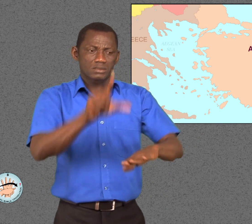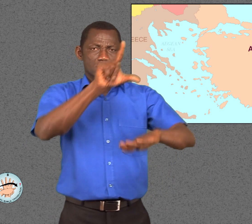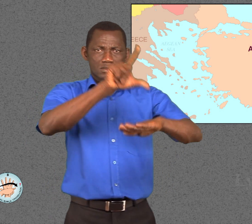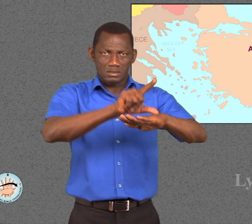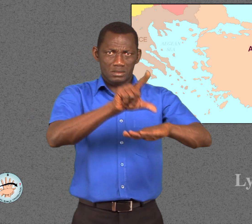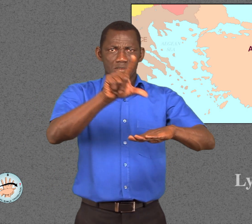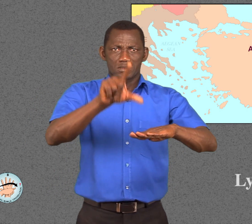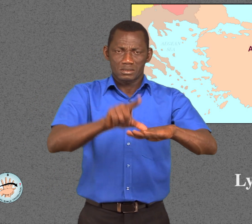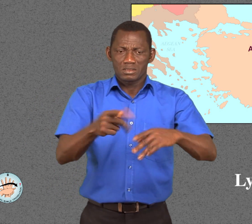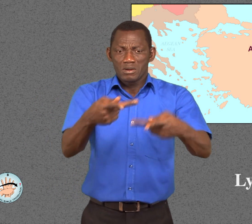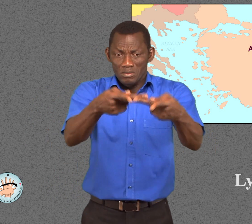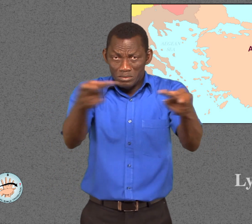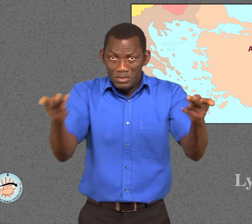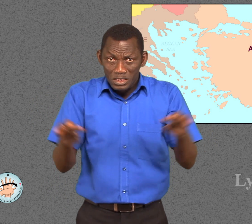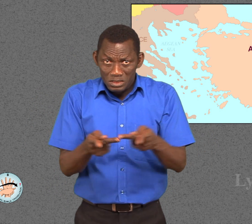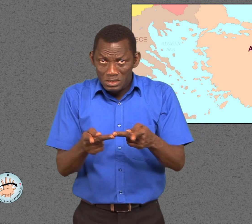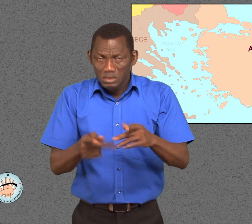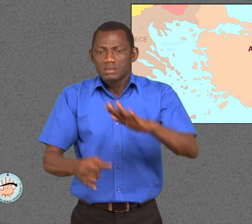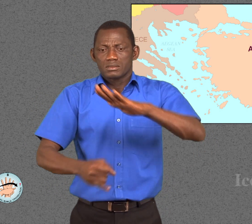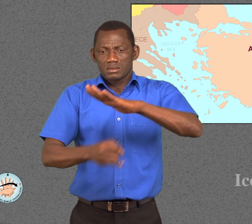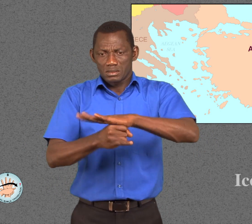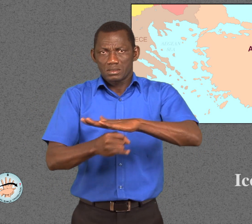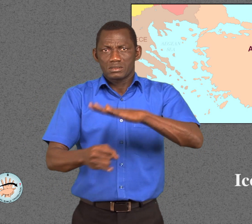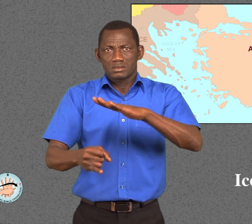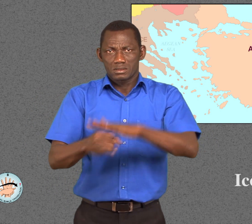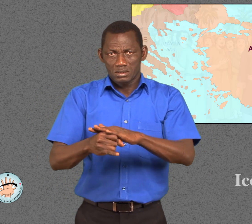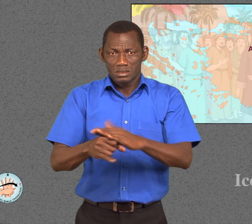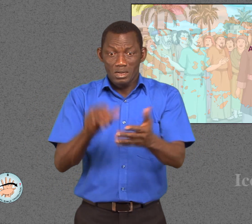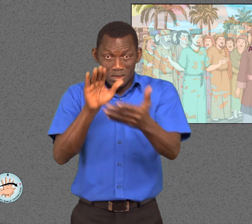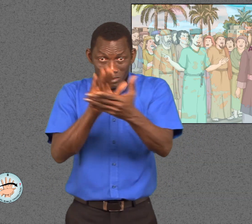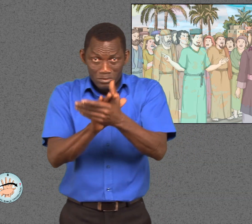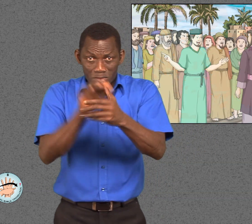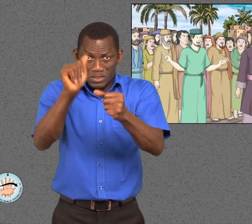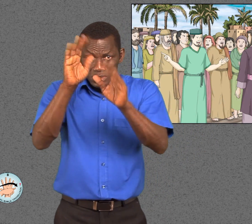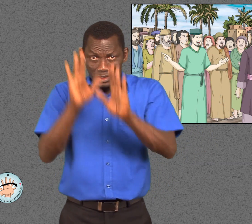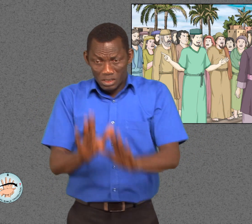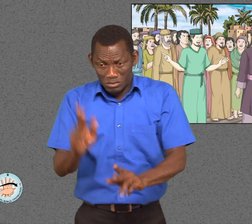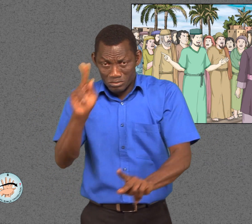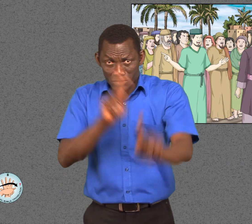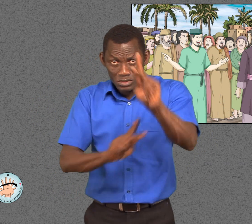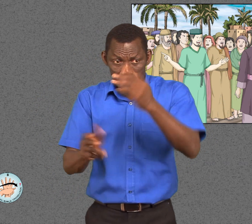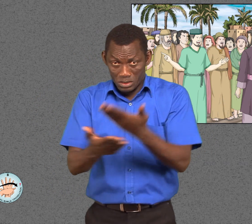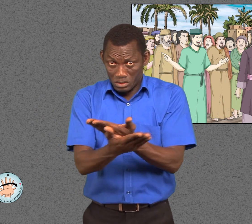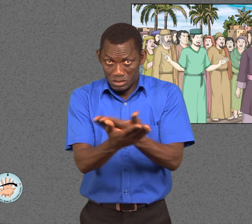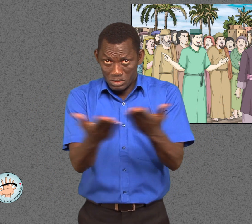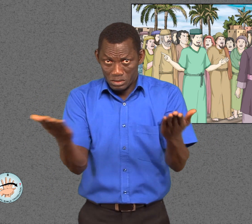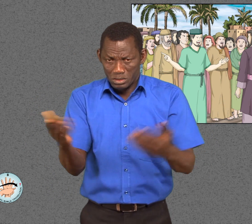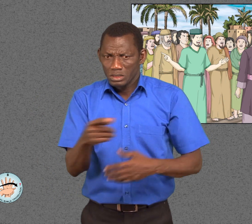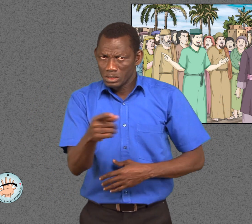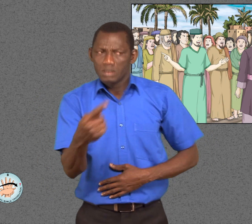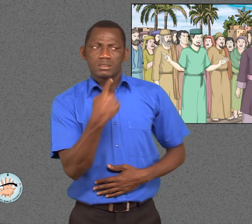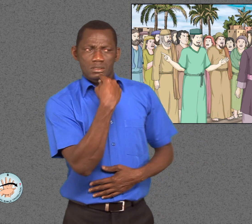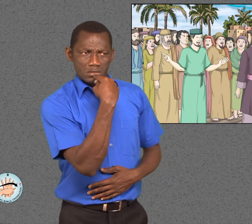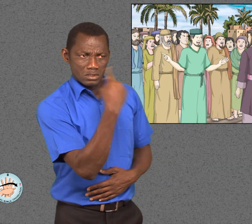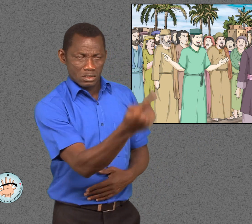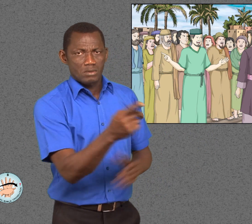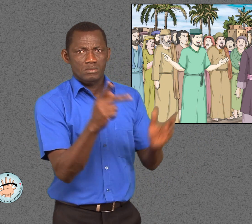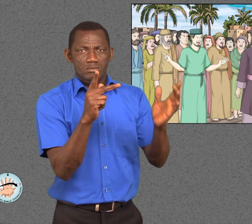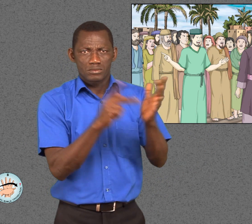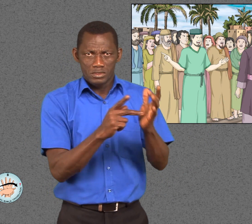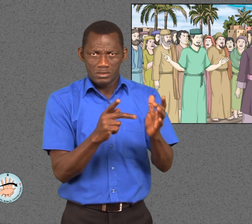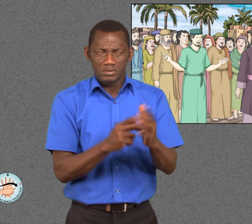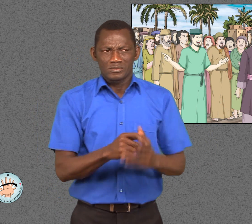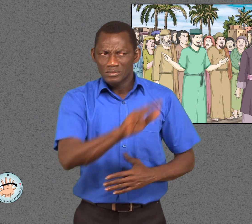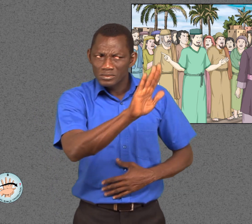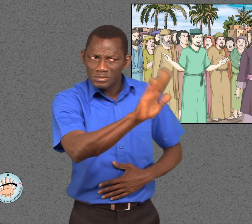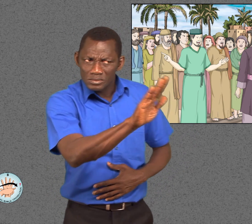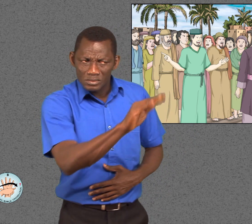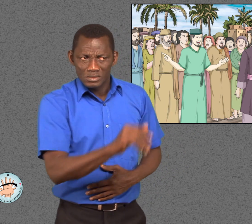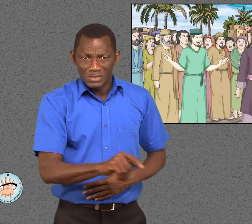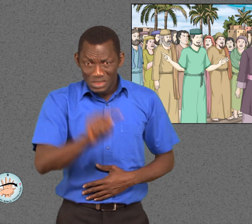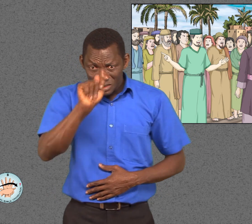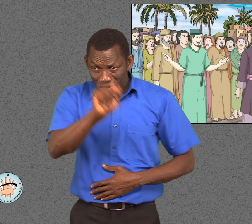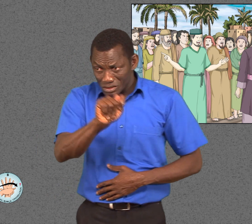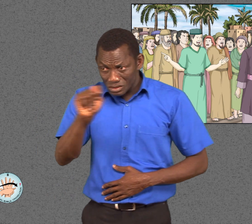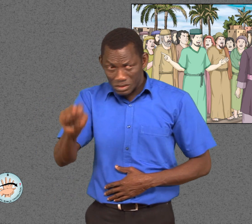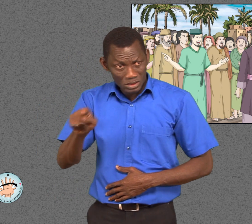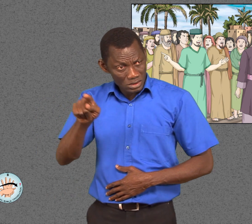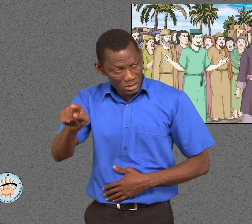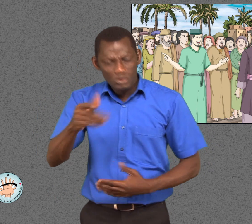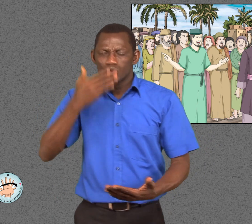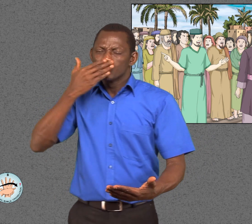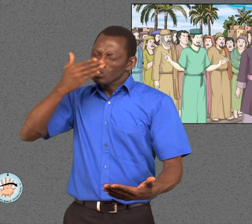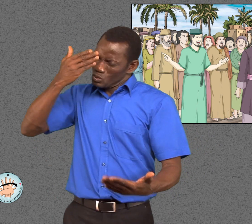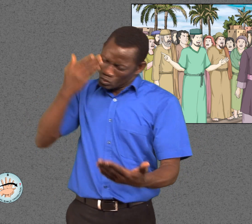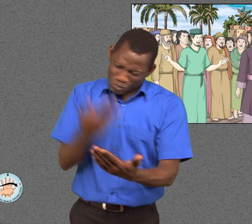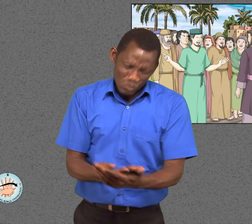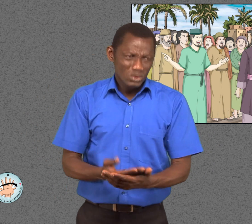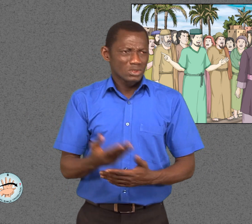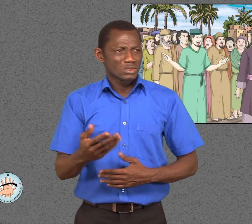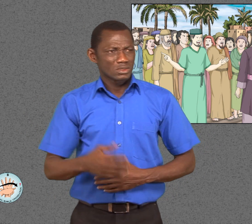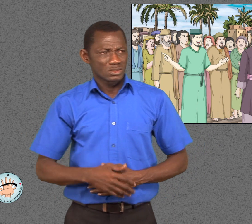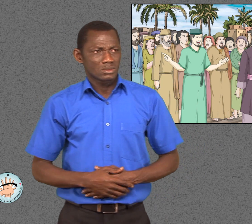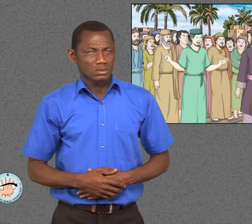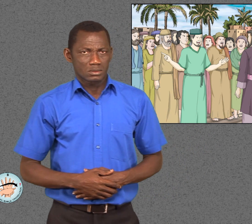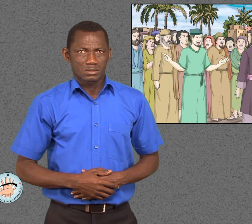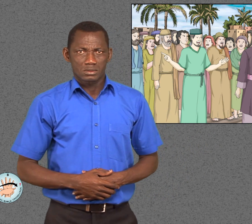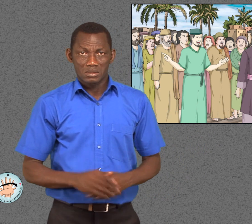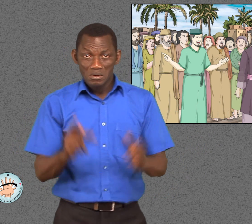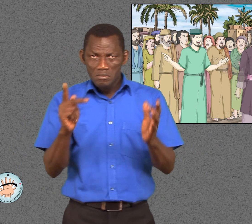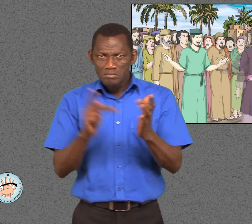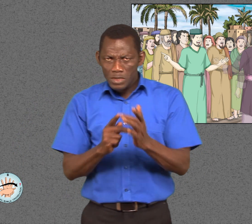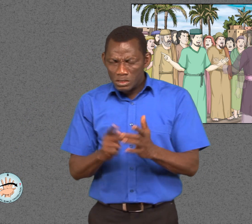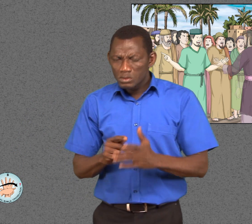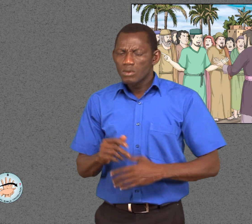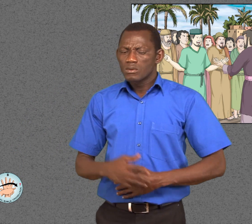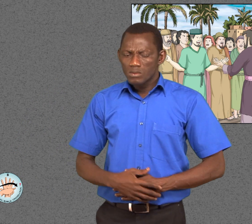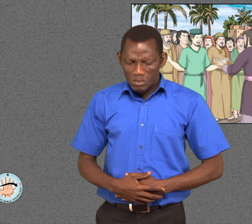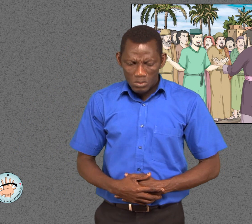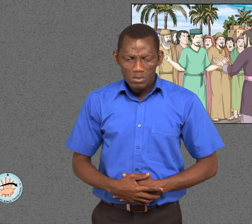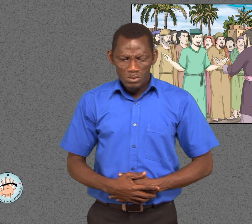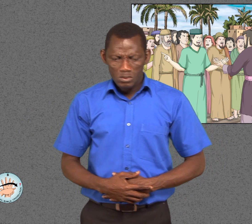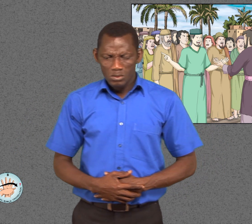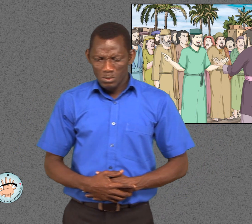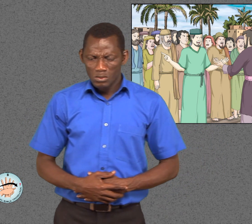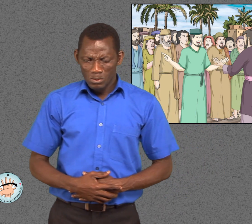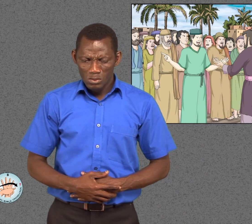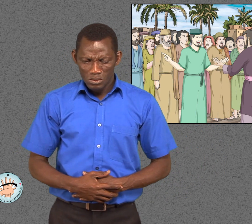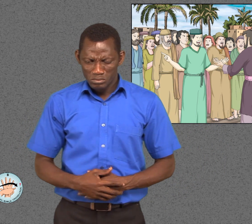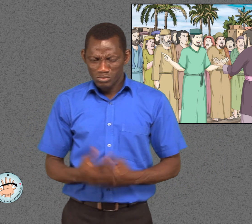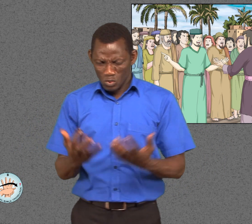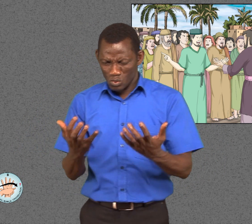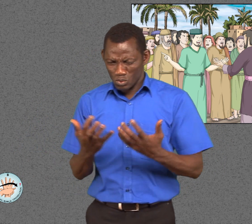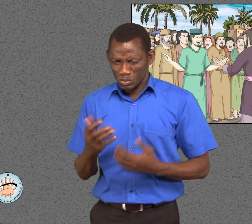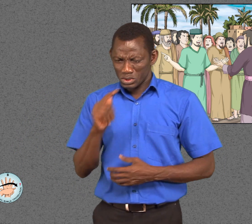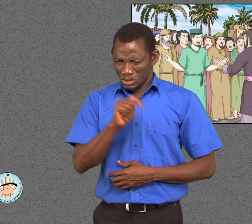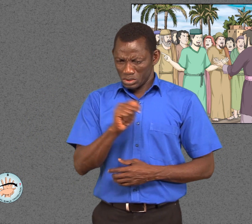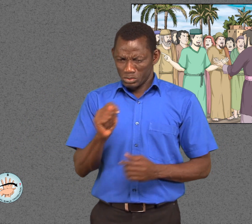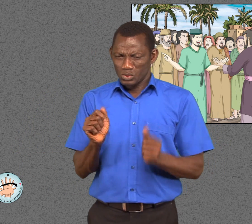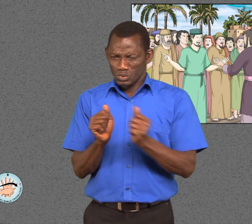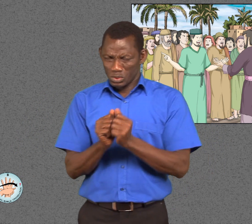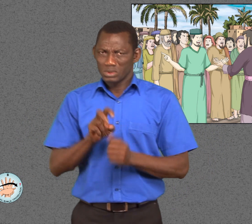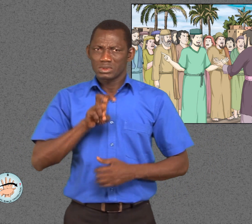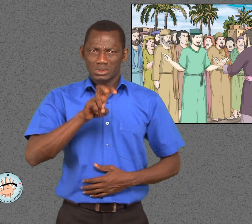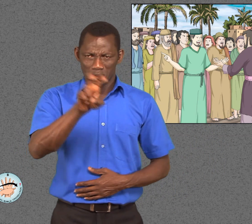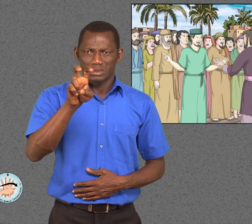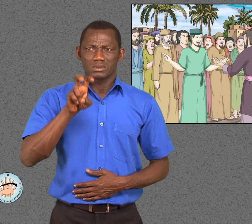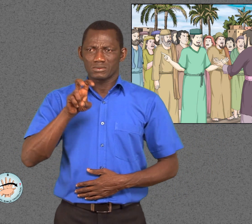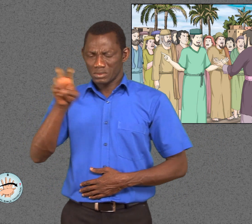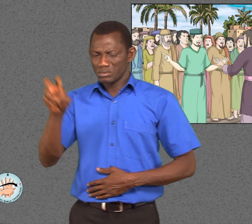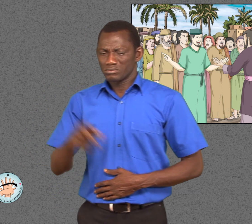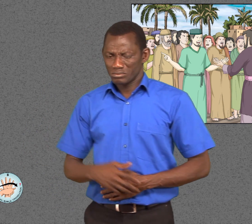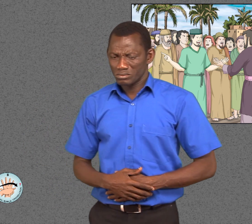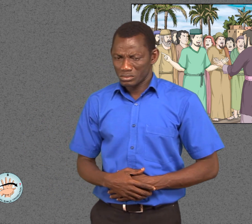The brothers in Lystra and Iconium spoke well of him.